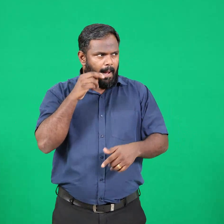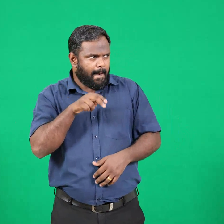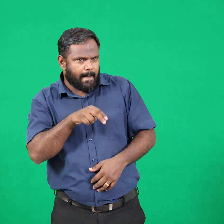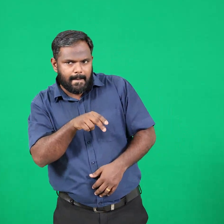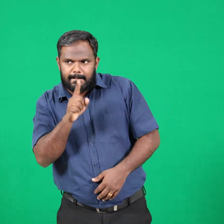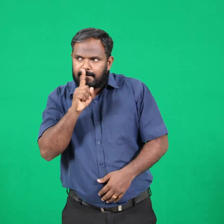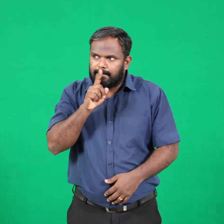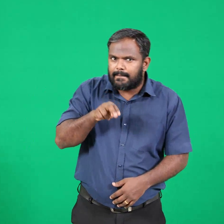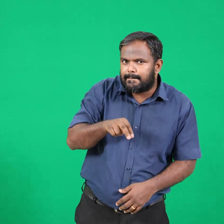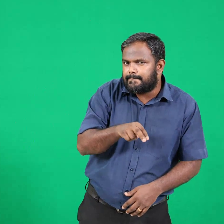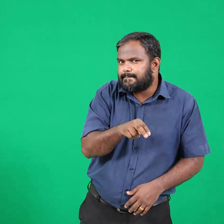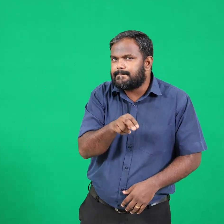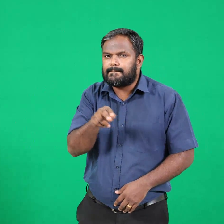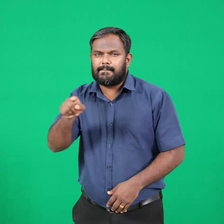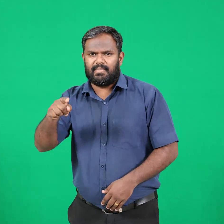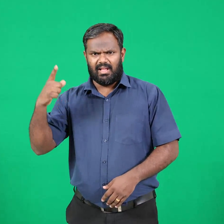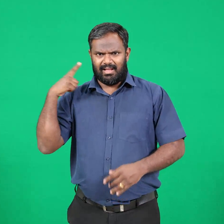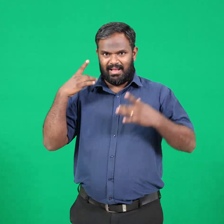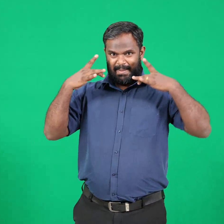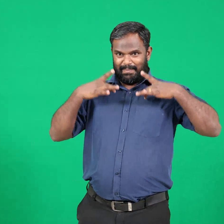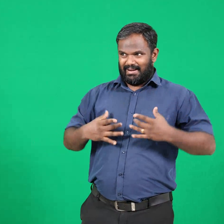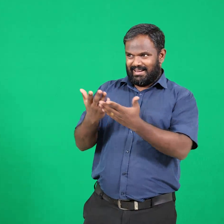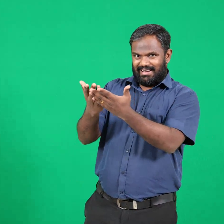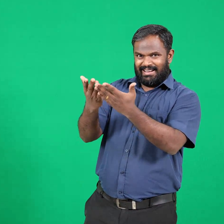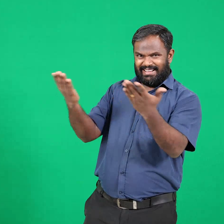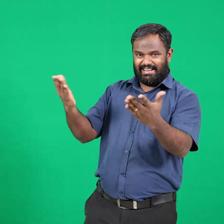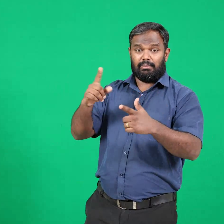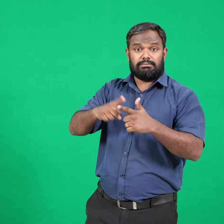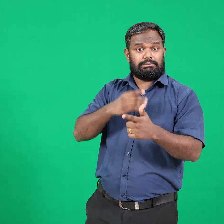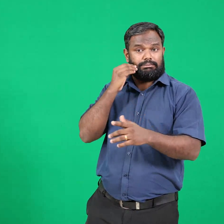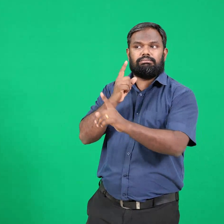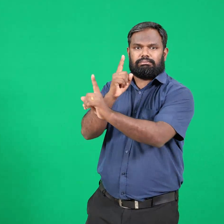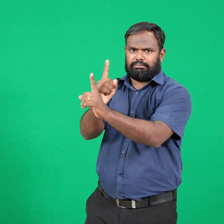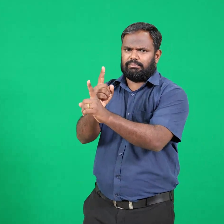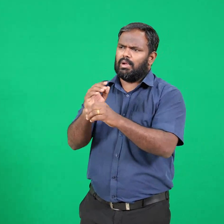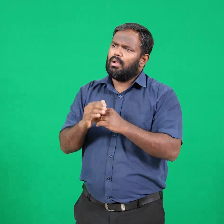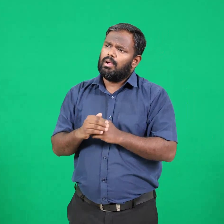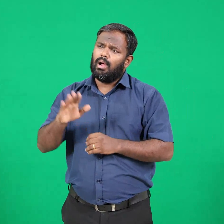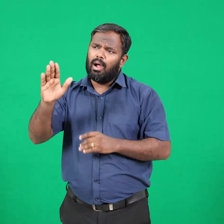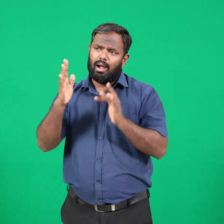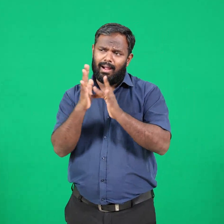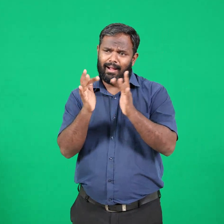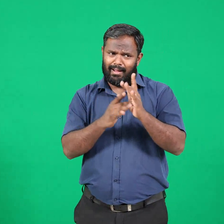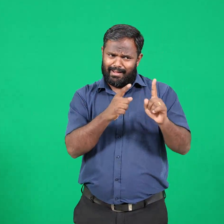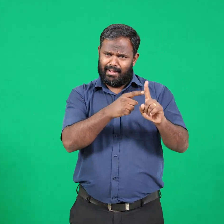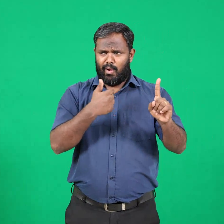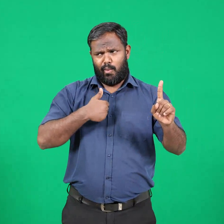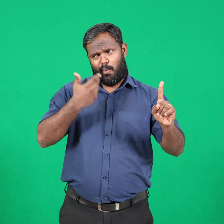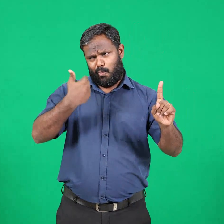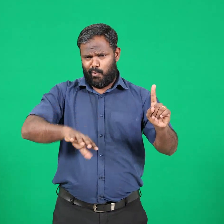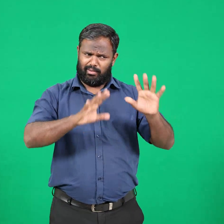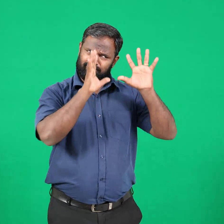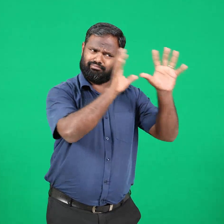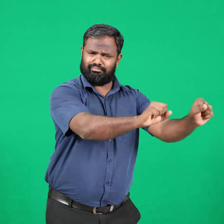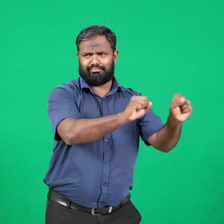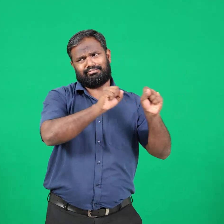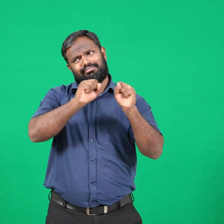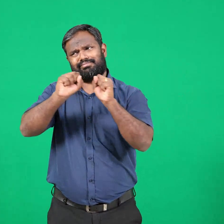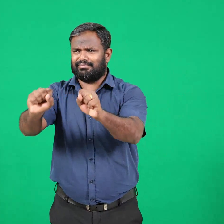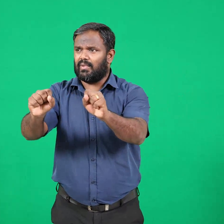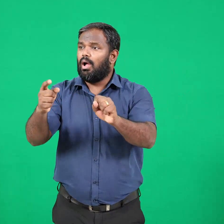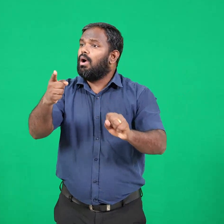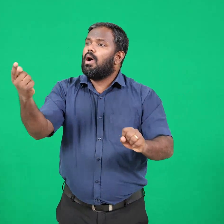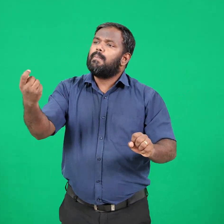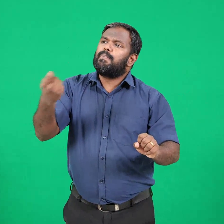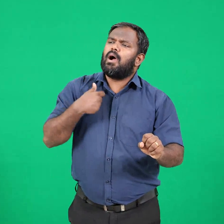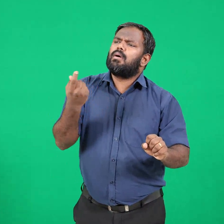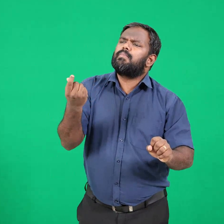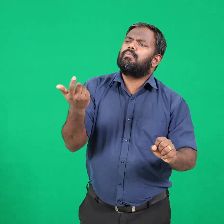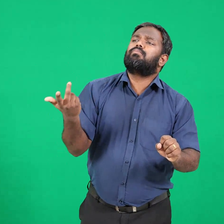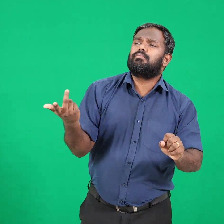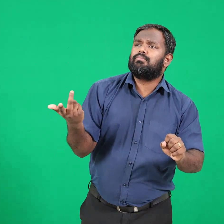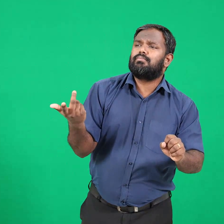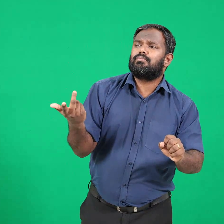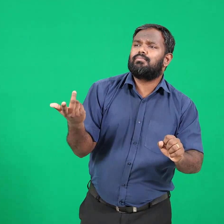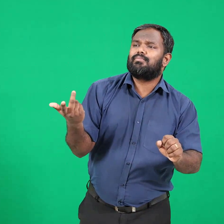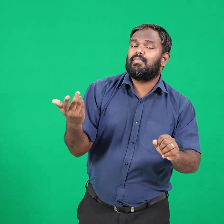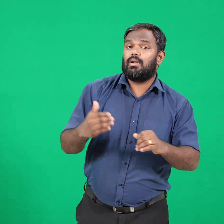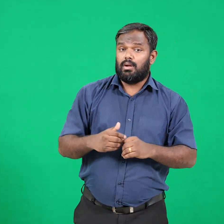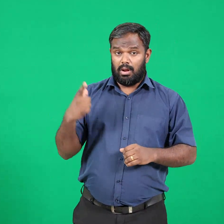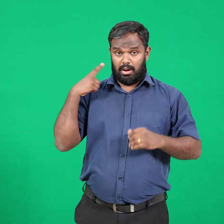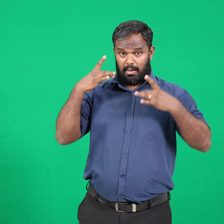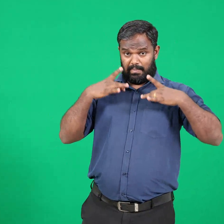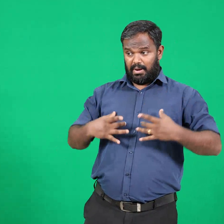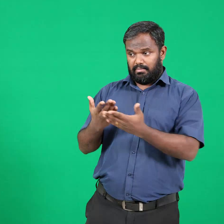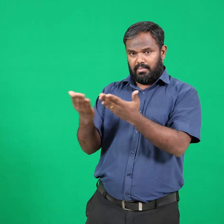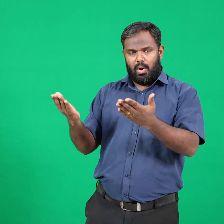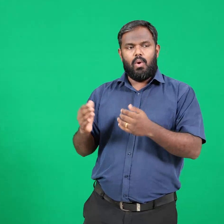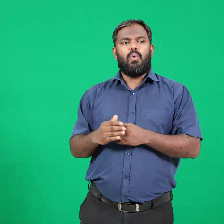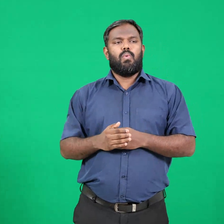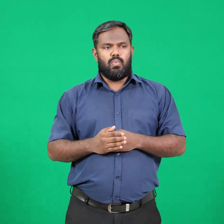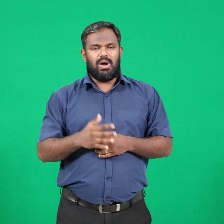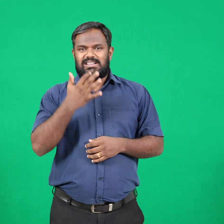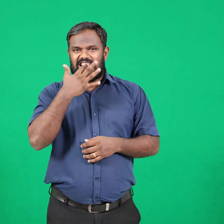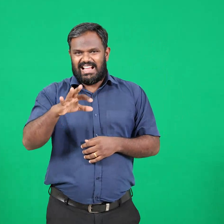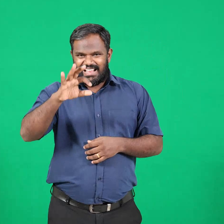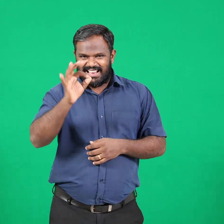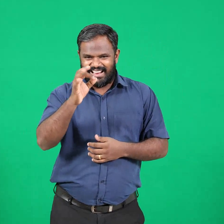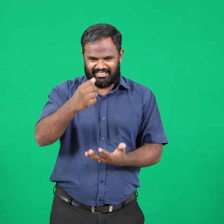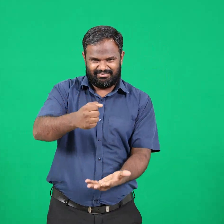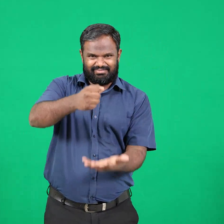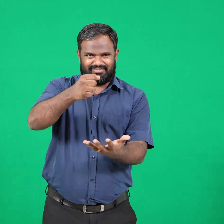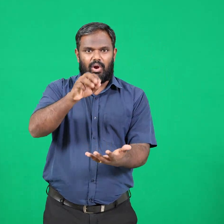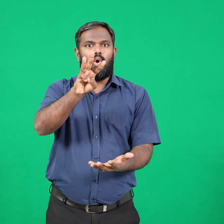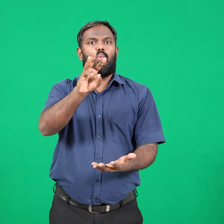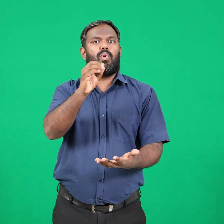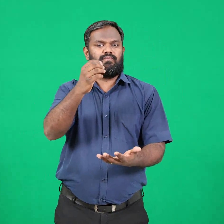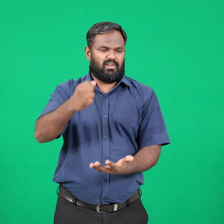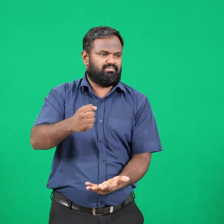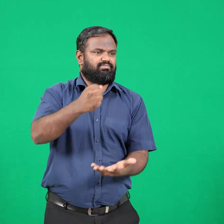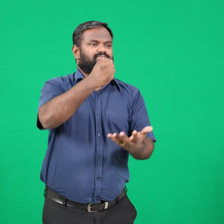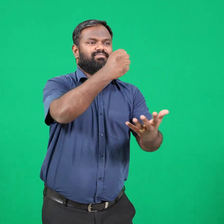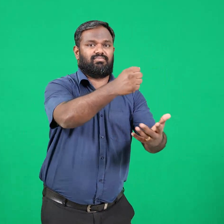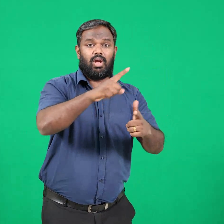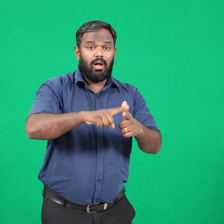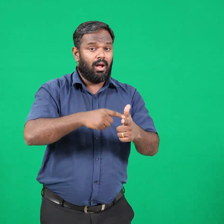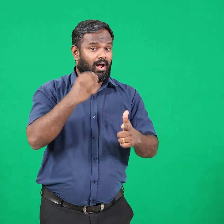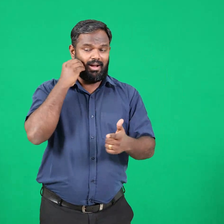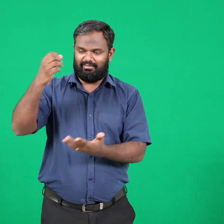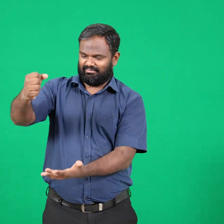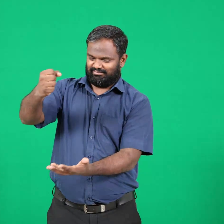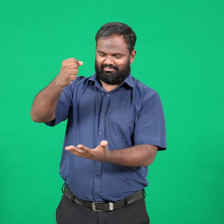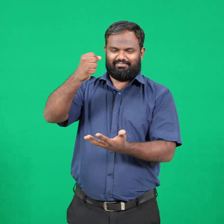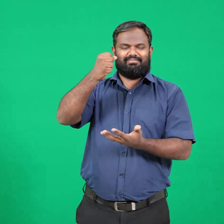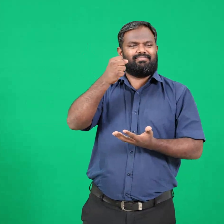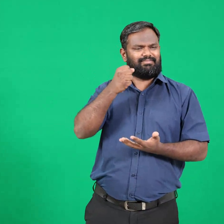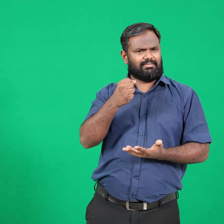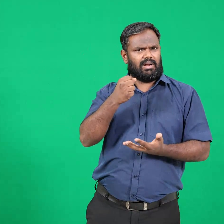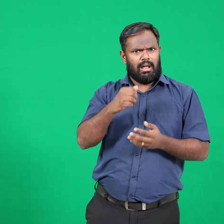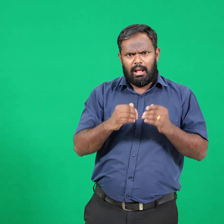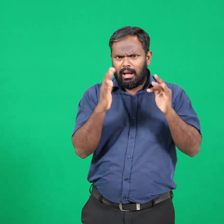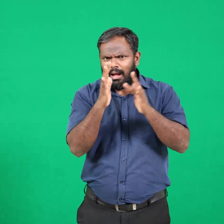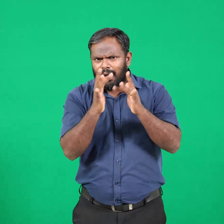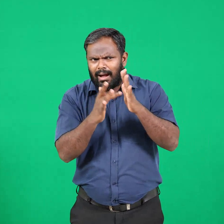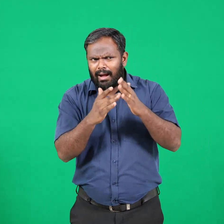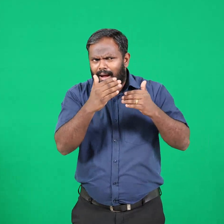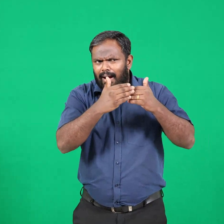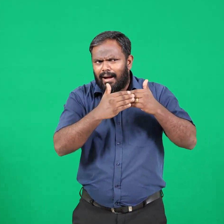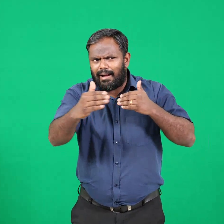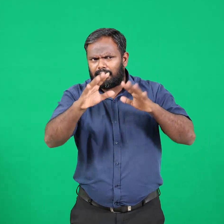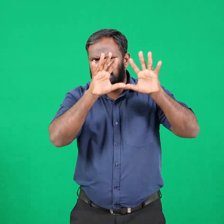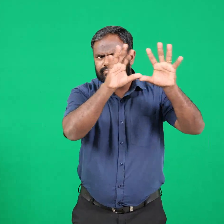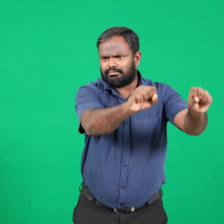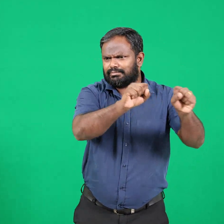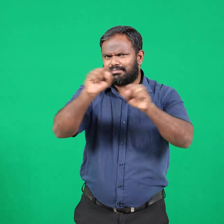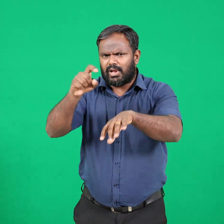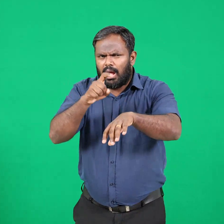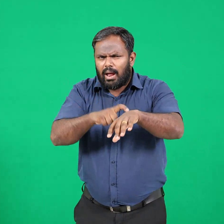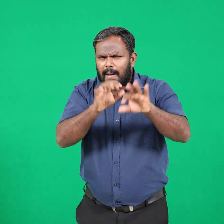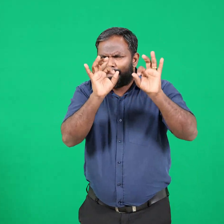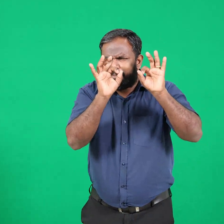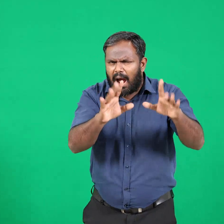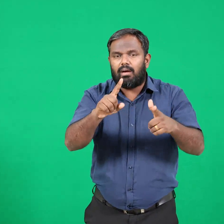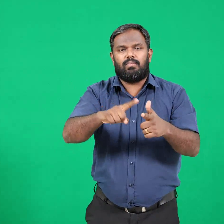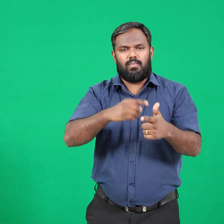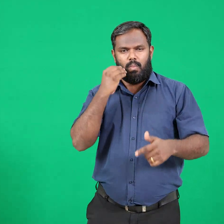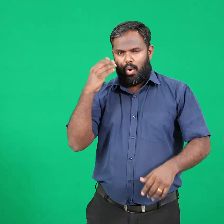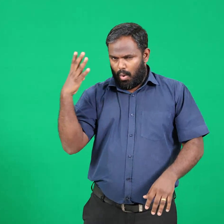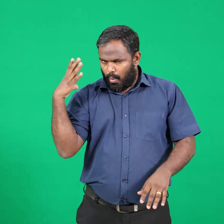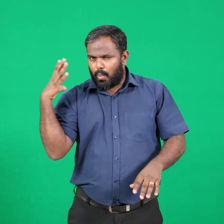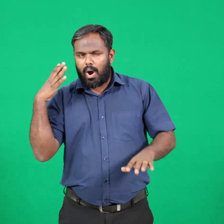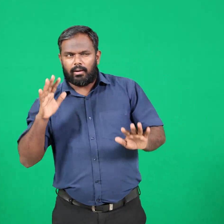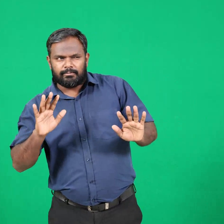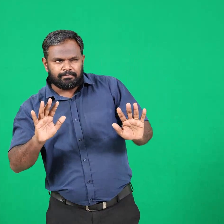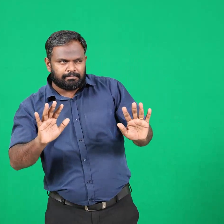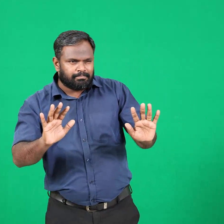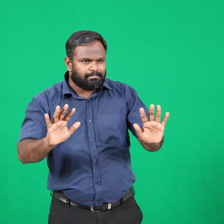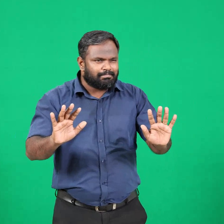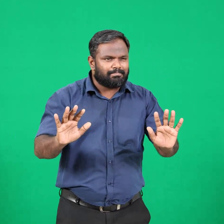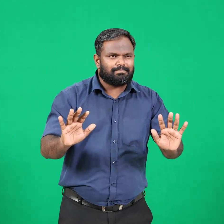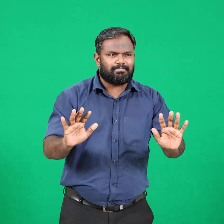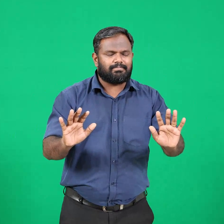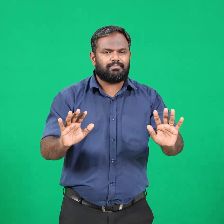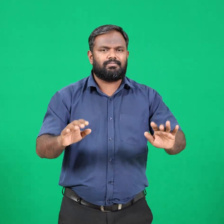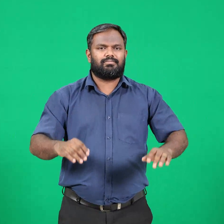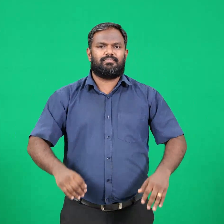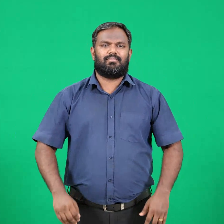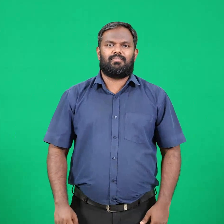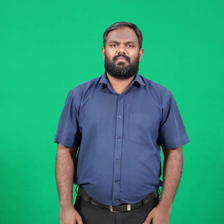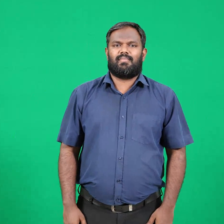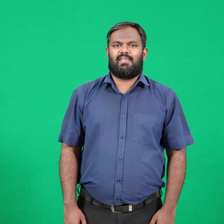Then one of the Twelve, the one called Judas Iscariot, went to the chief priests and asked, "What are you willing to give me if I hand Him over to you?" And they set out for him thirty pieces of silver.